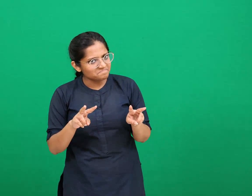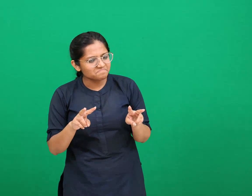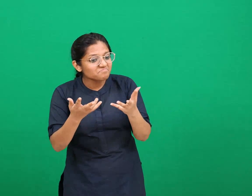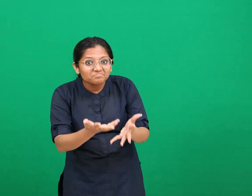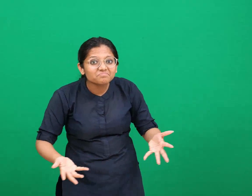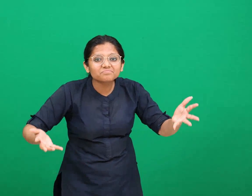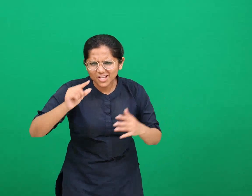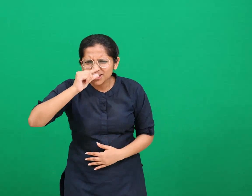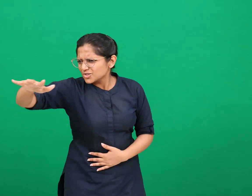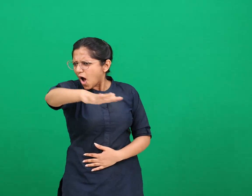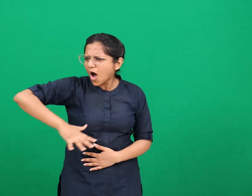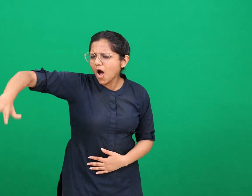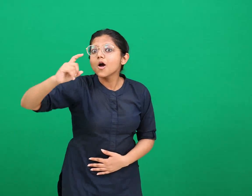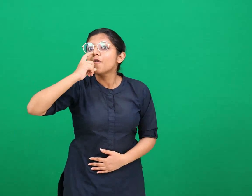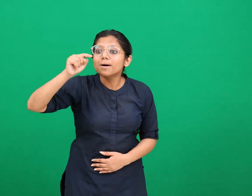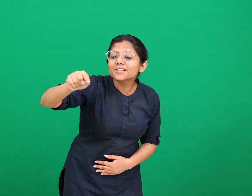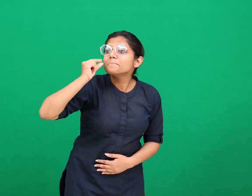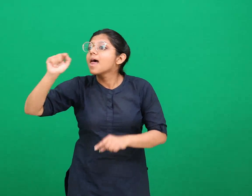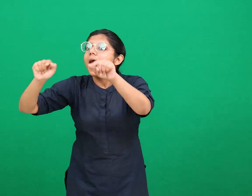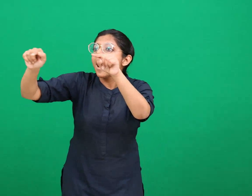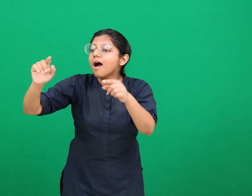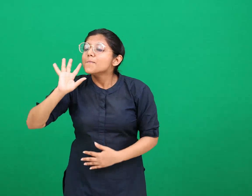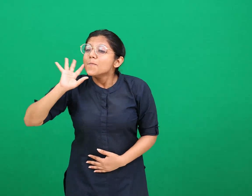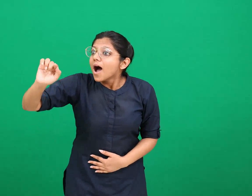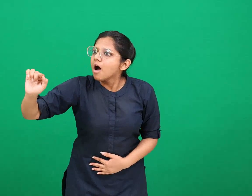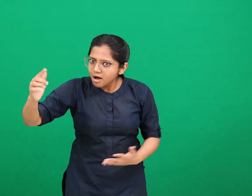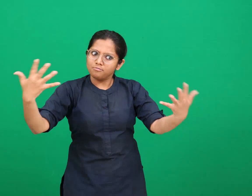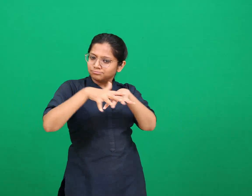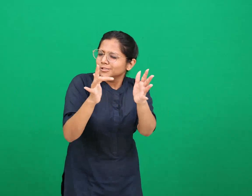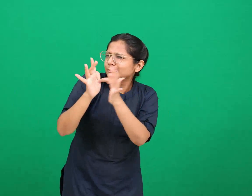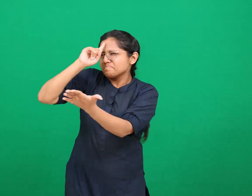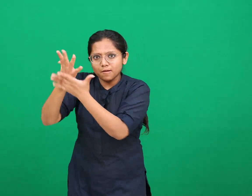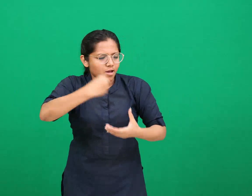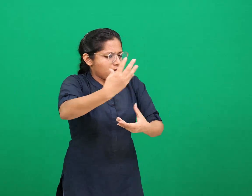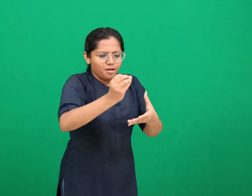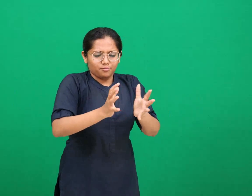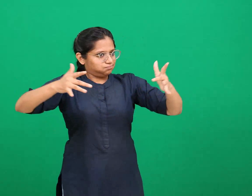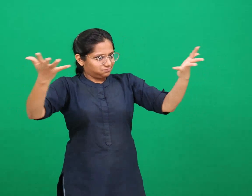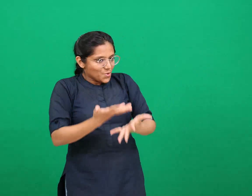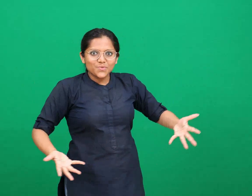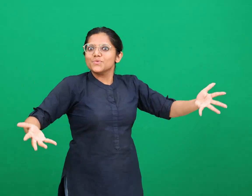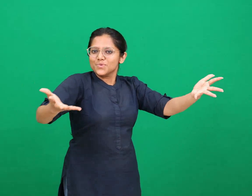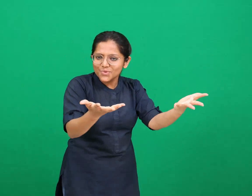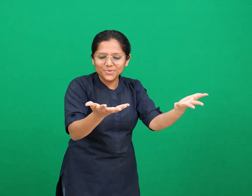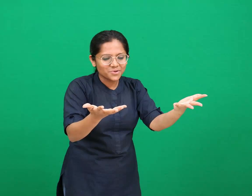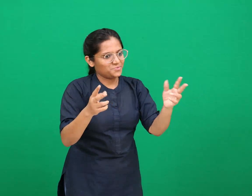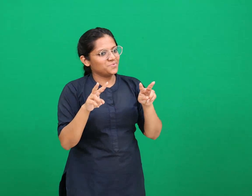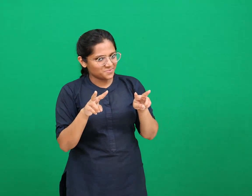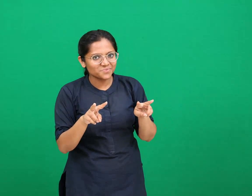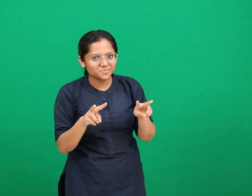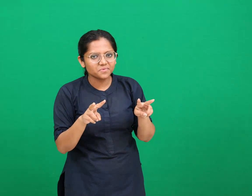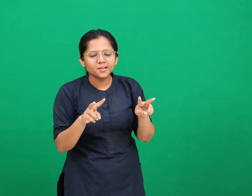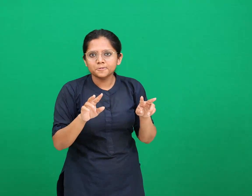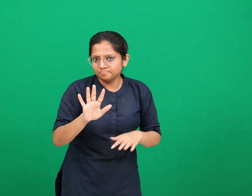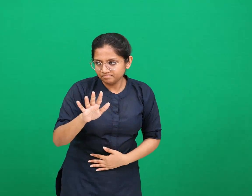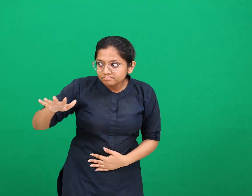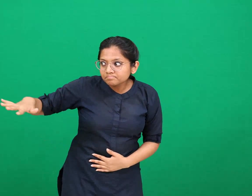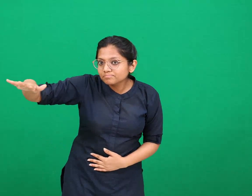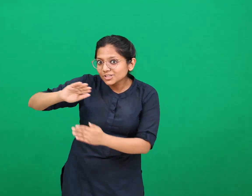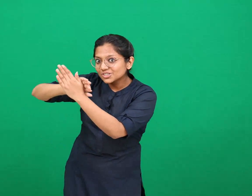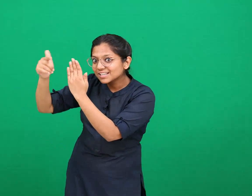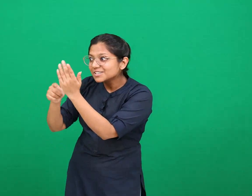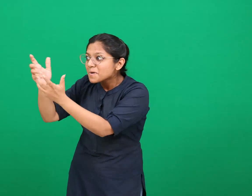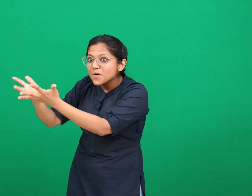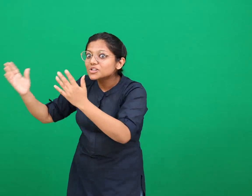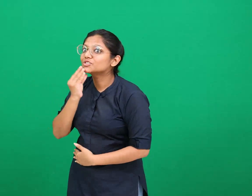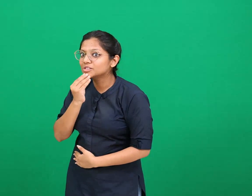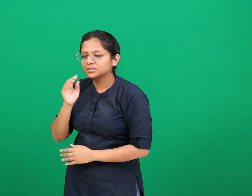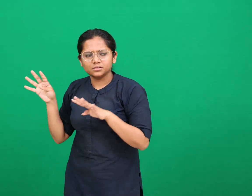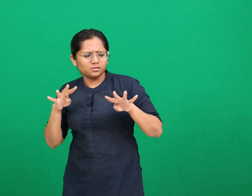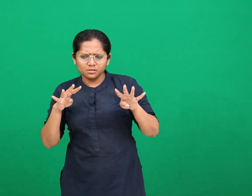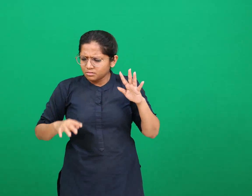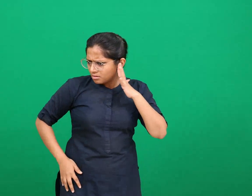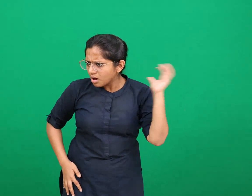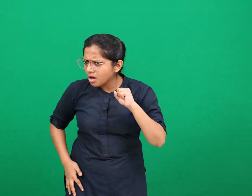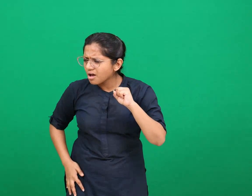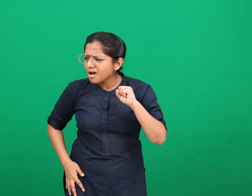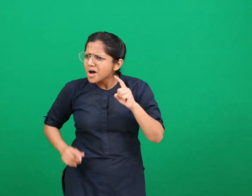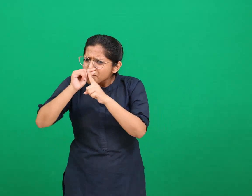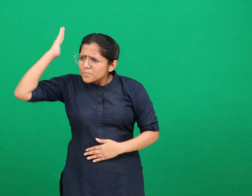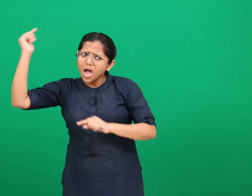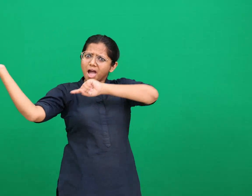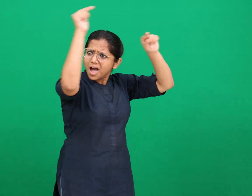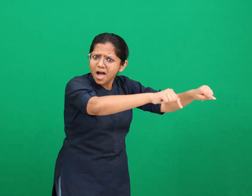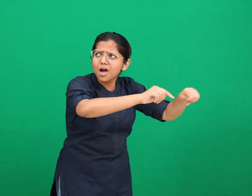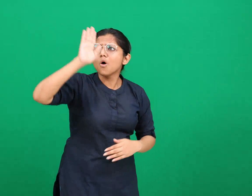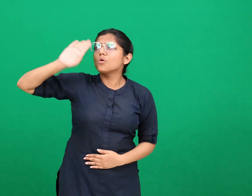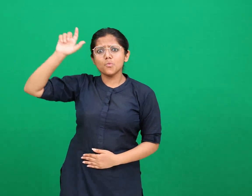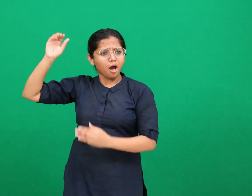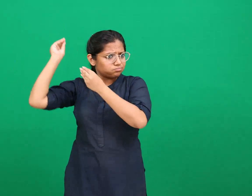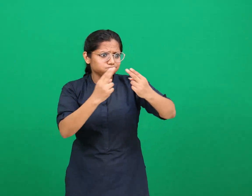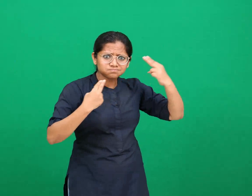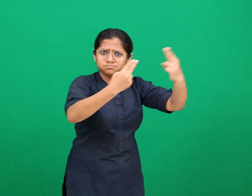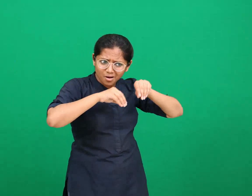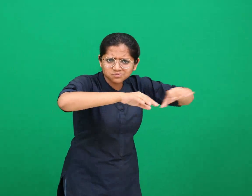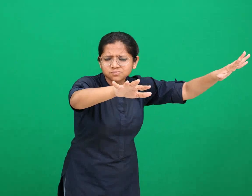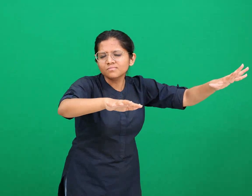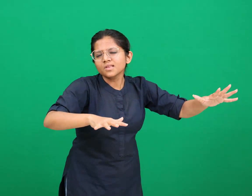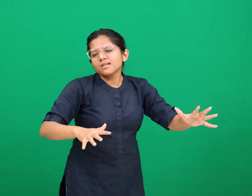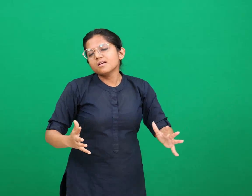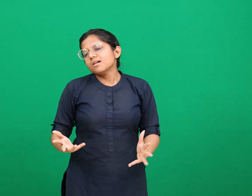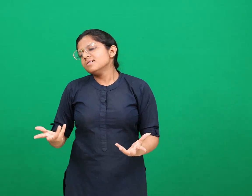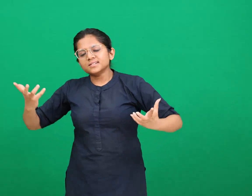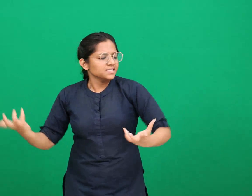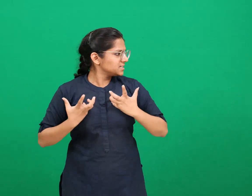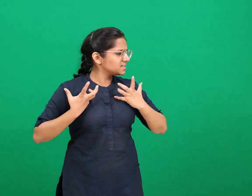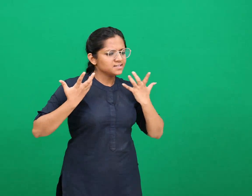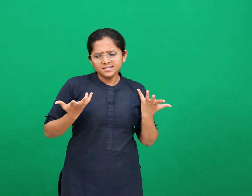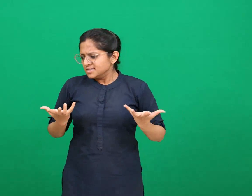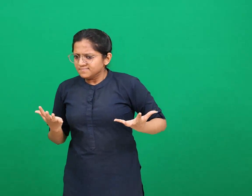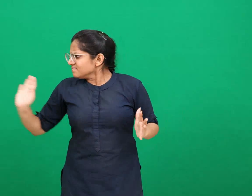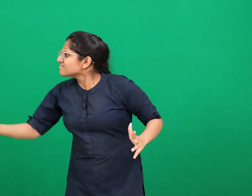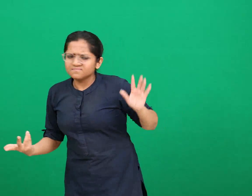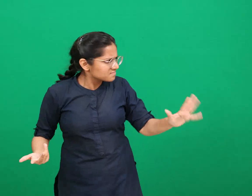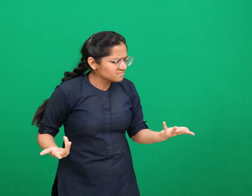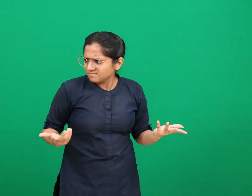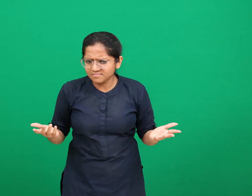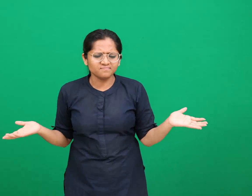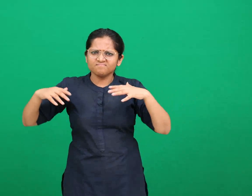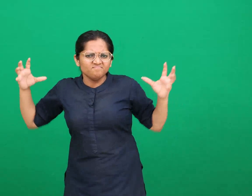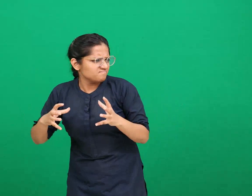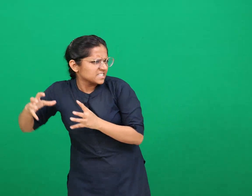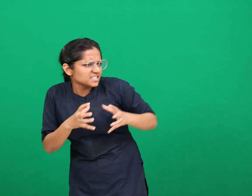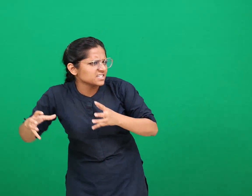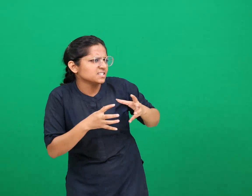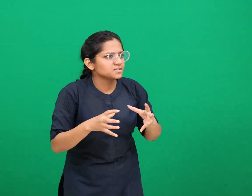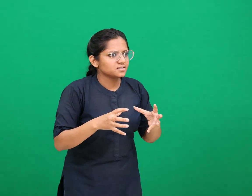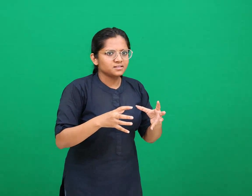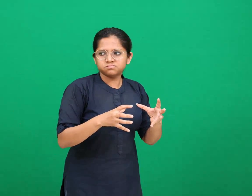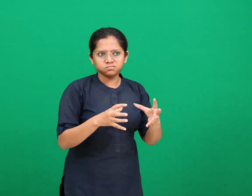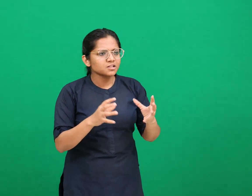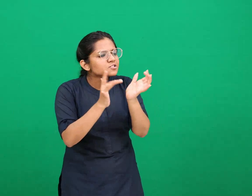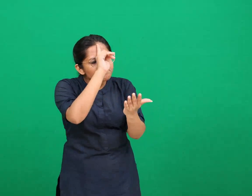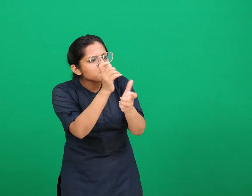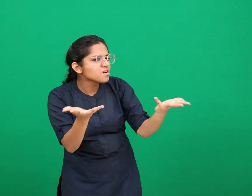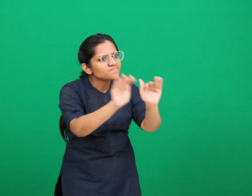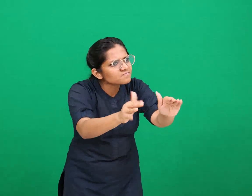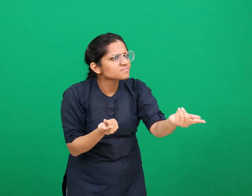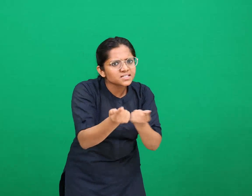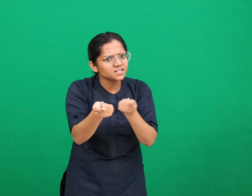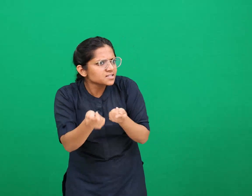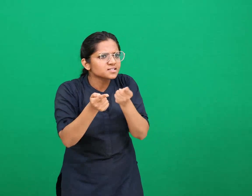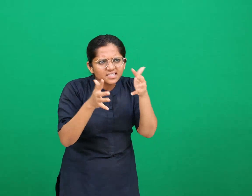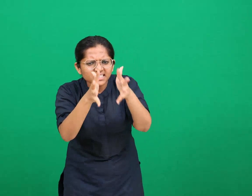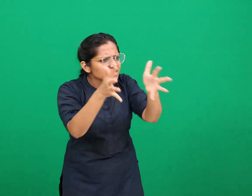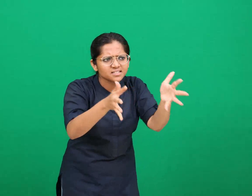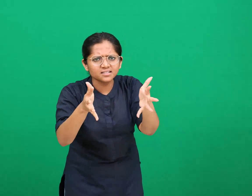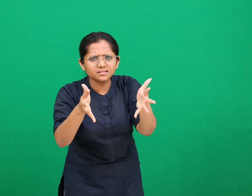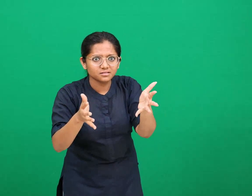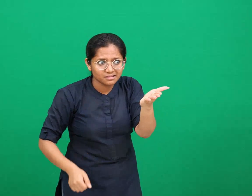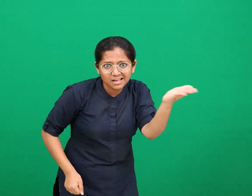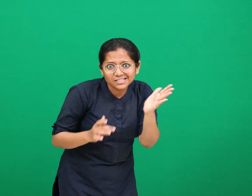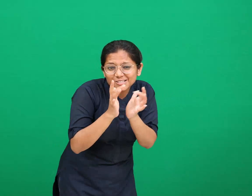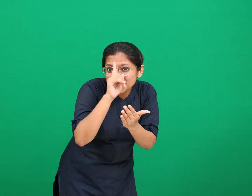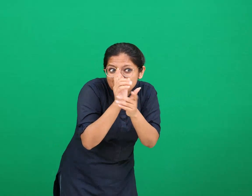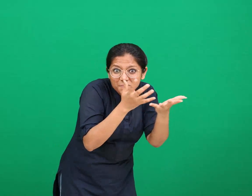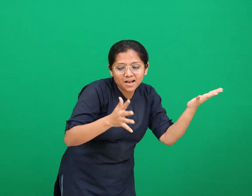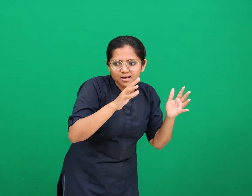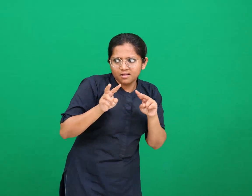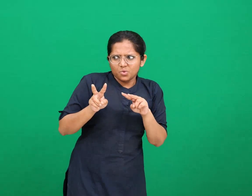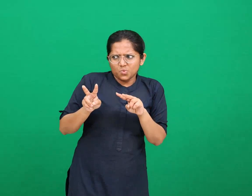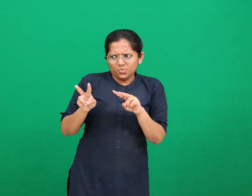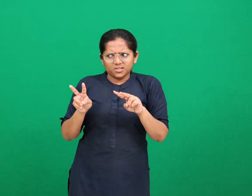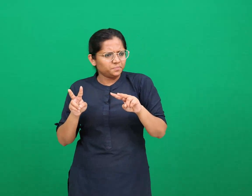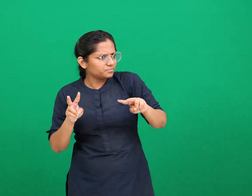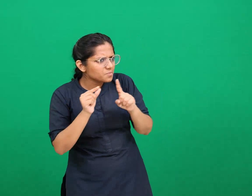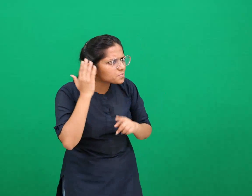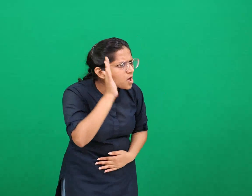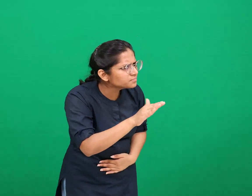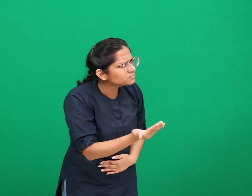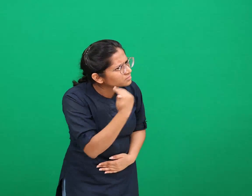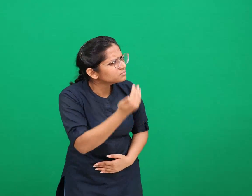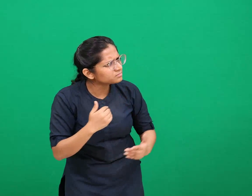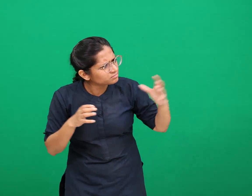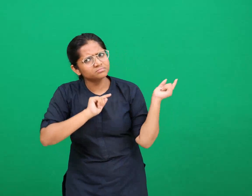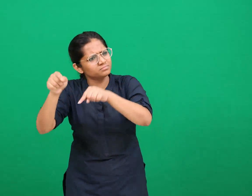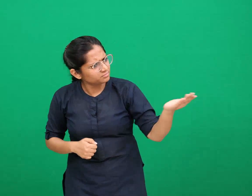But when the Jews from Thessalonica learned that Paul was also proclaiming the word of God in Berea, they went there themselves to incite and agitate the crowds.